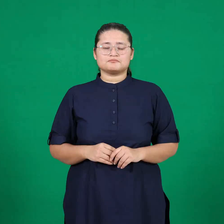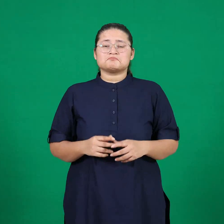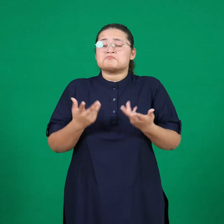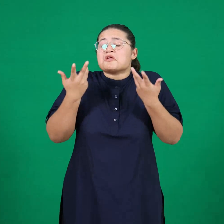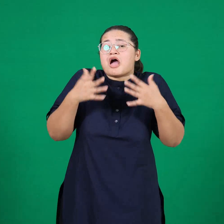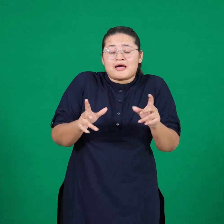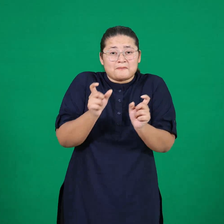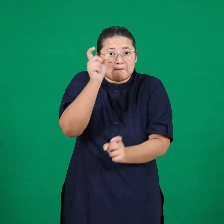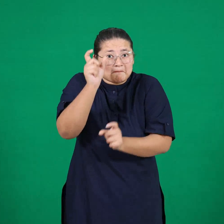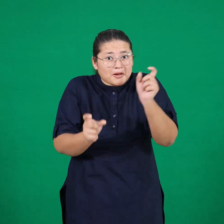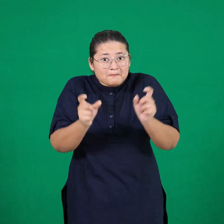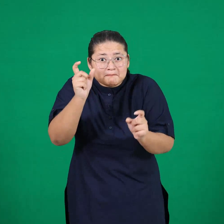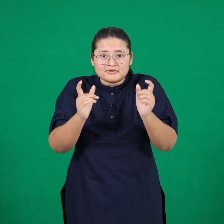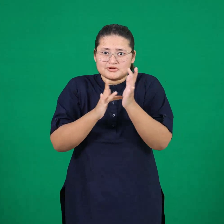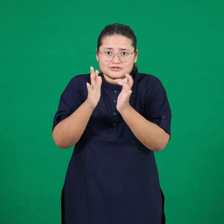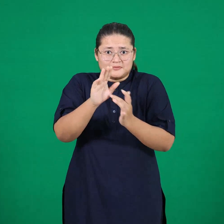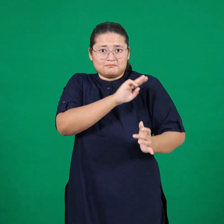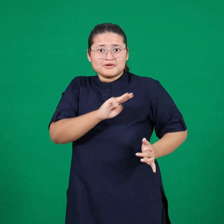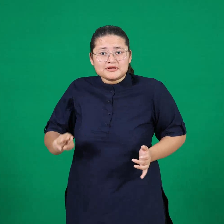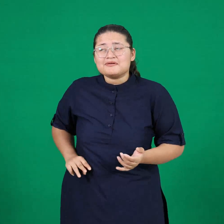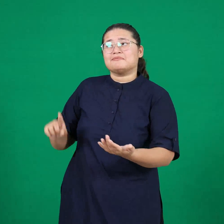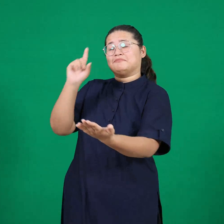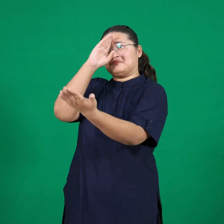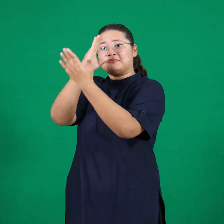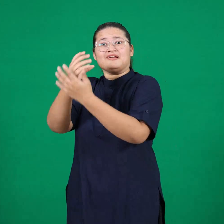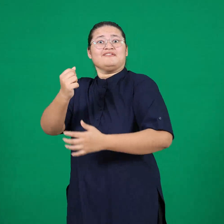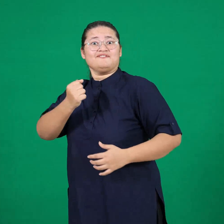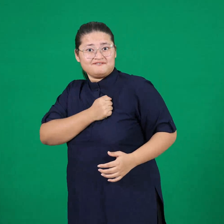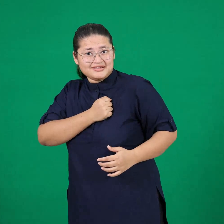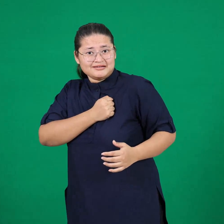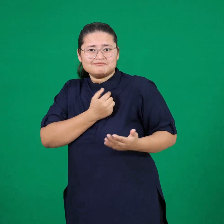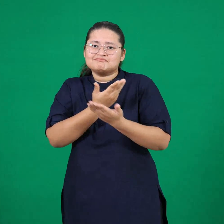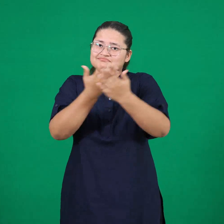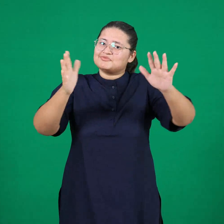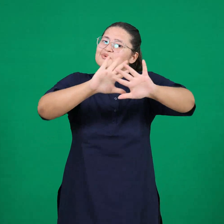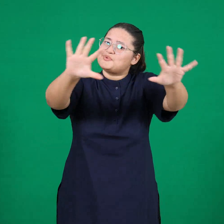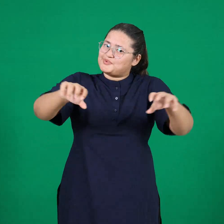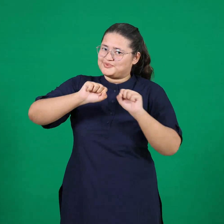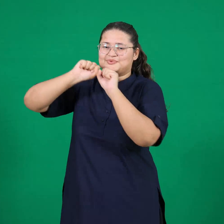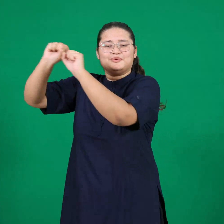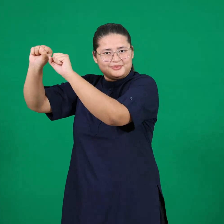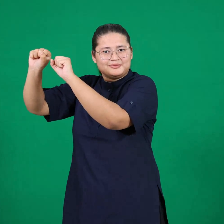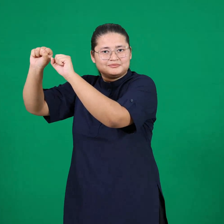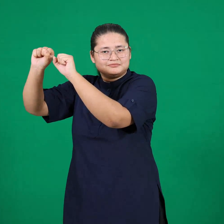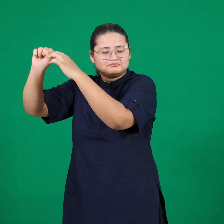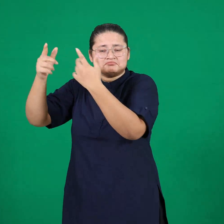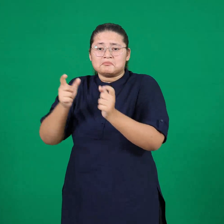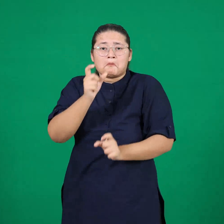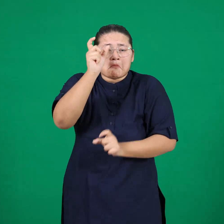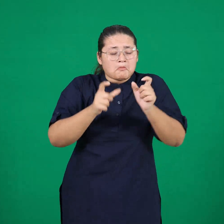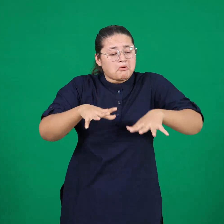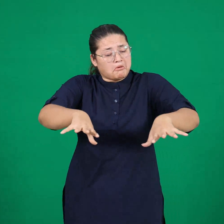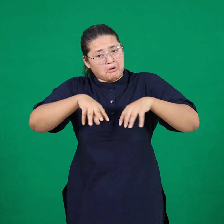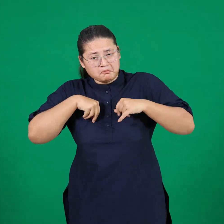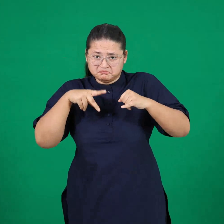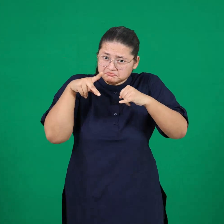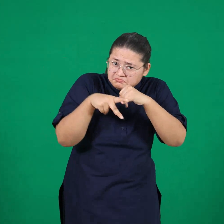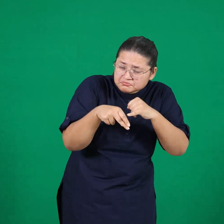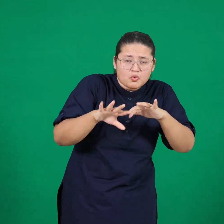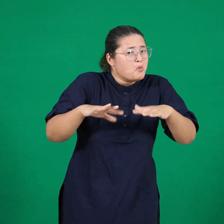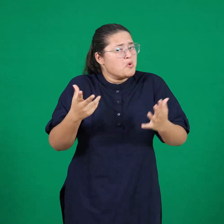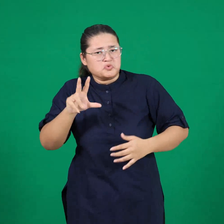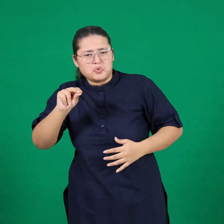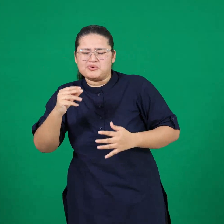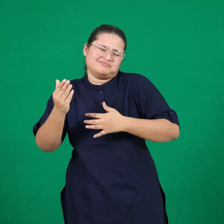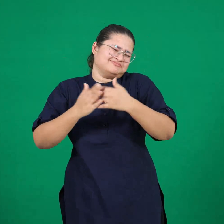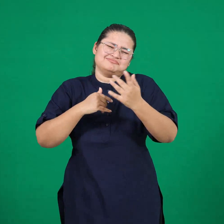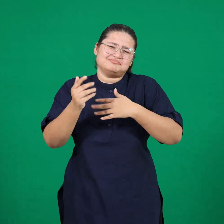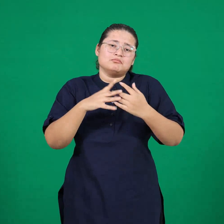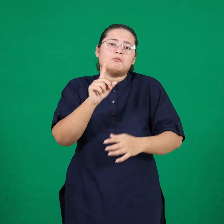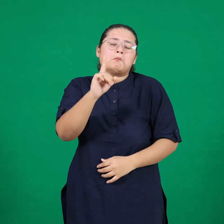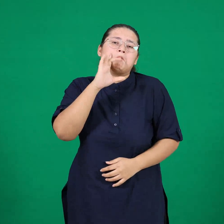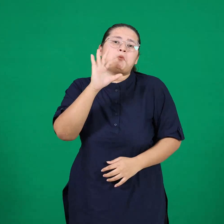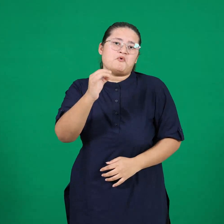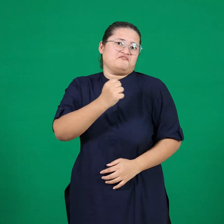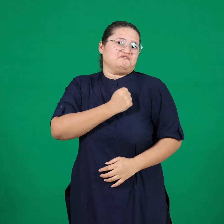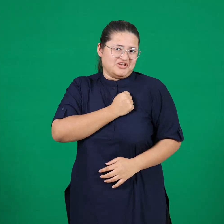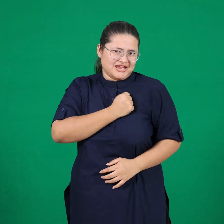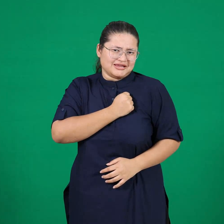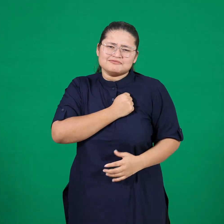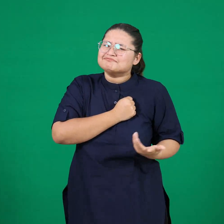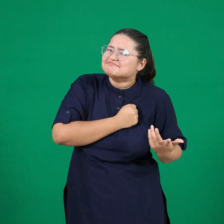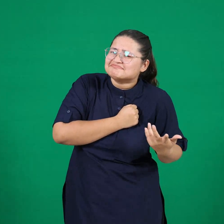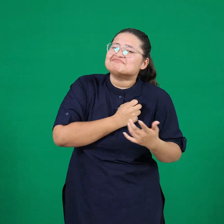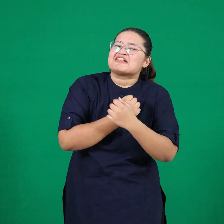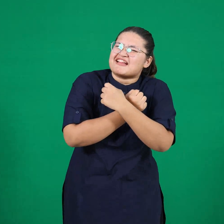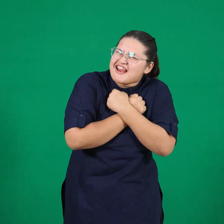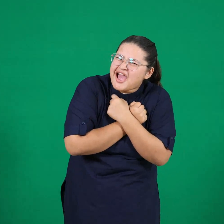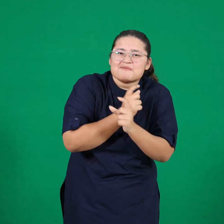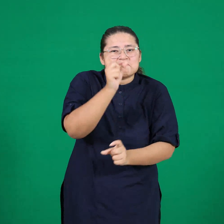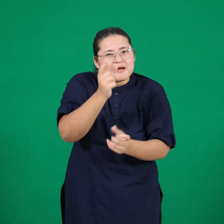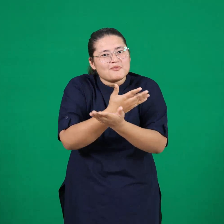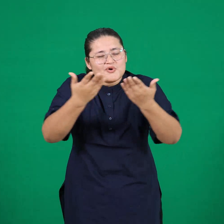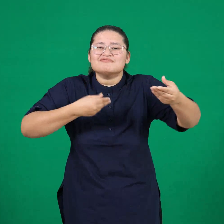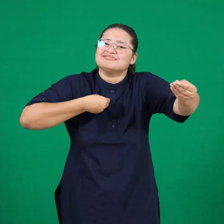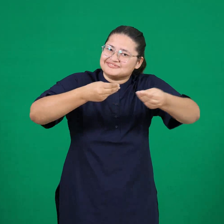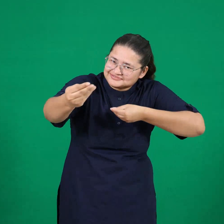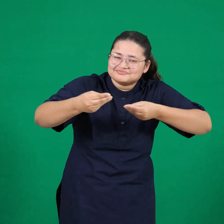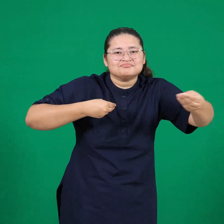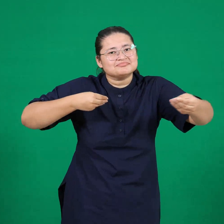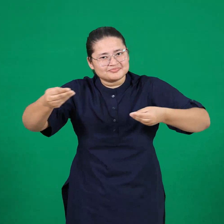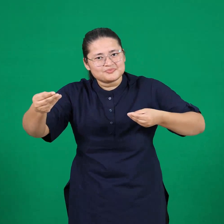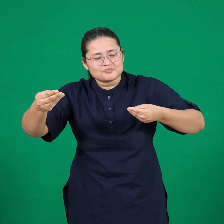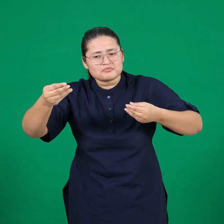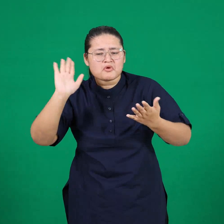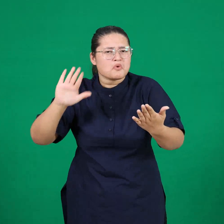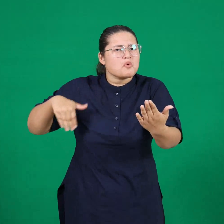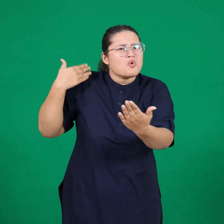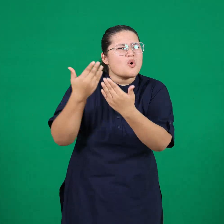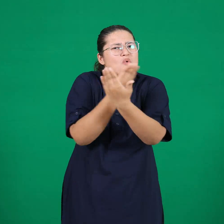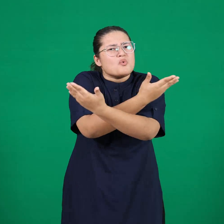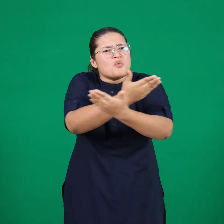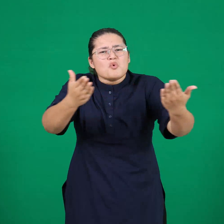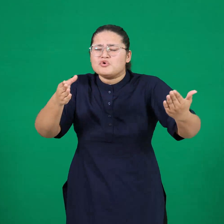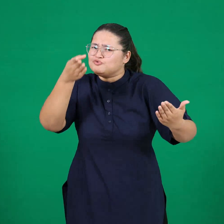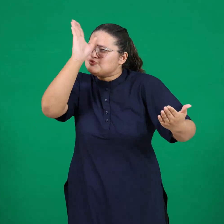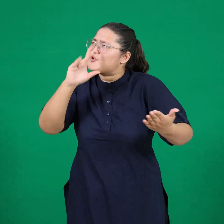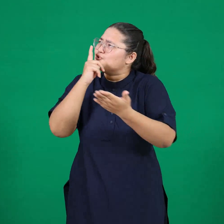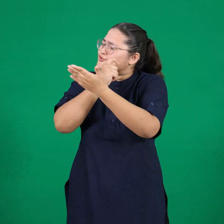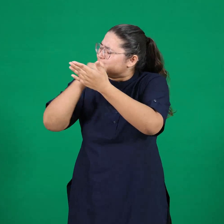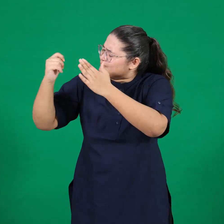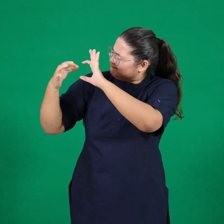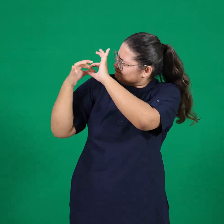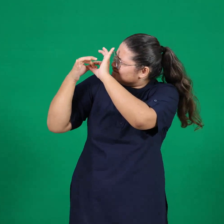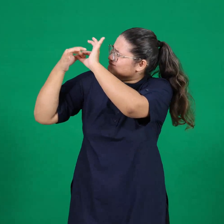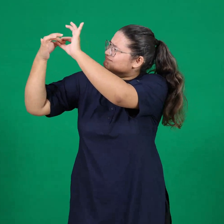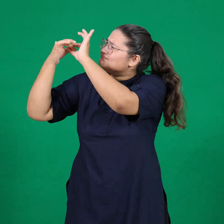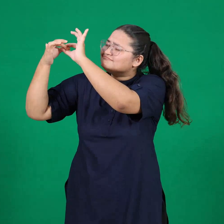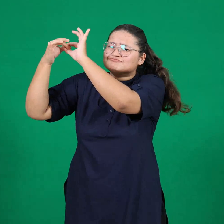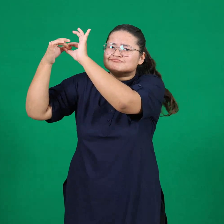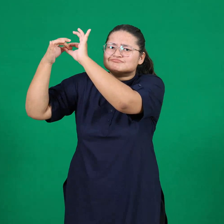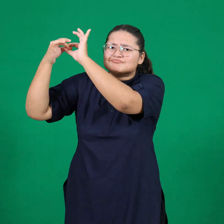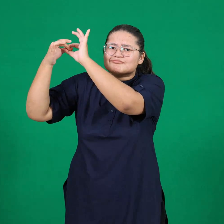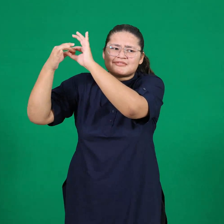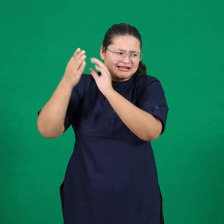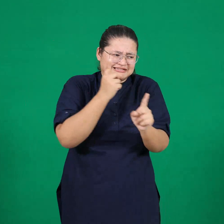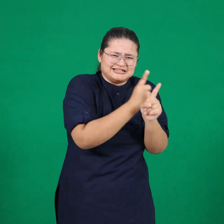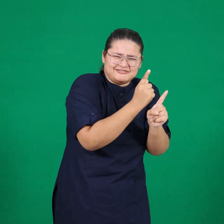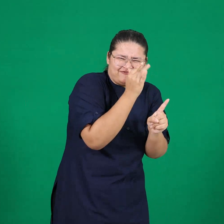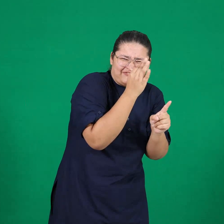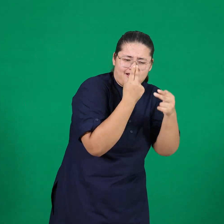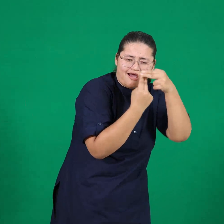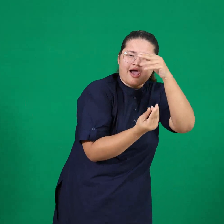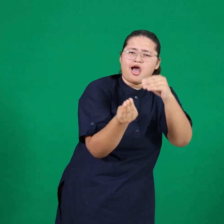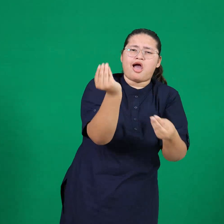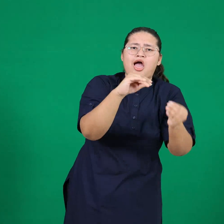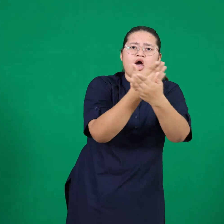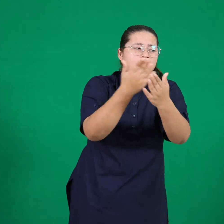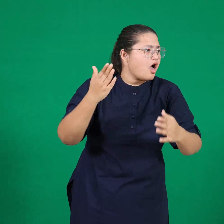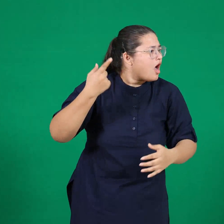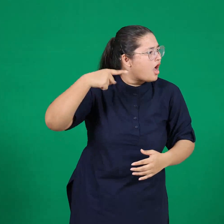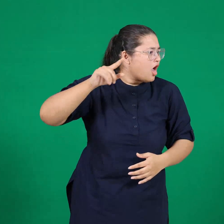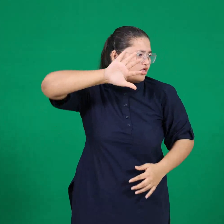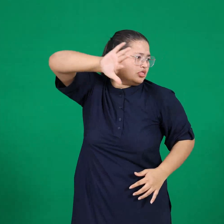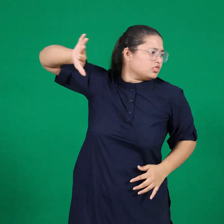For in Christ Jesus neither circumcision nor uncircumcision has any value. All that matters is faith, expressed through love.